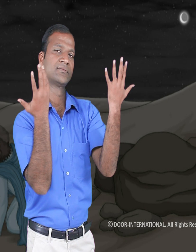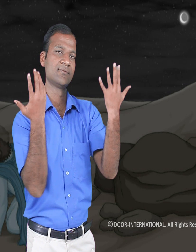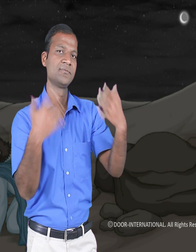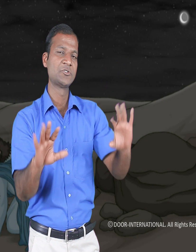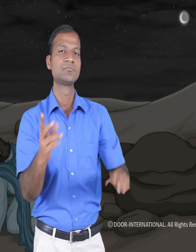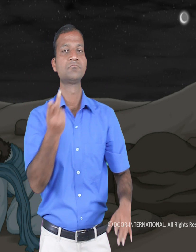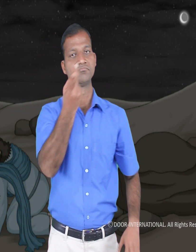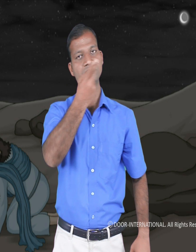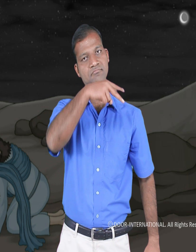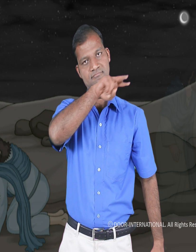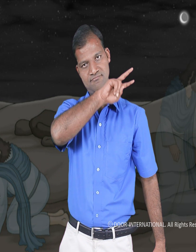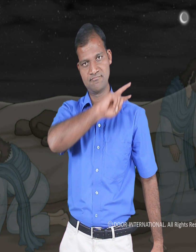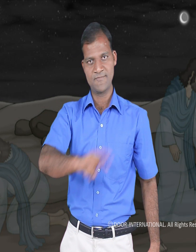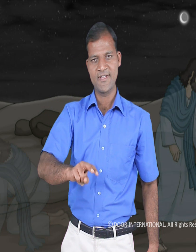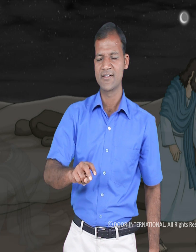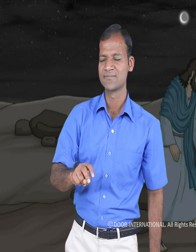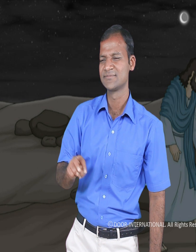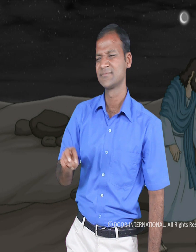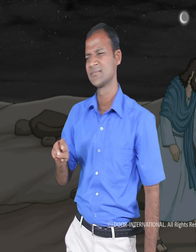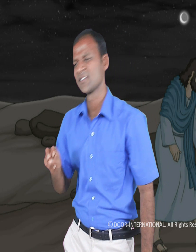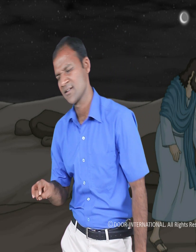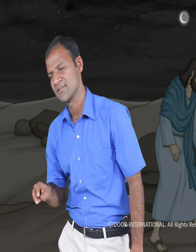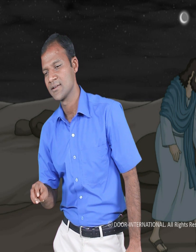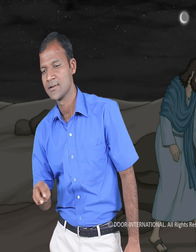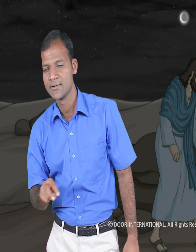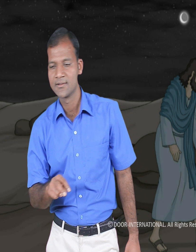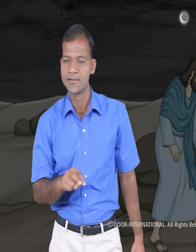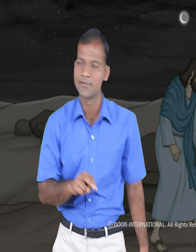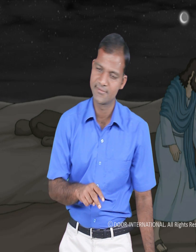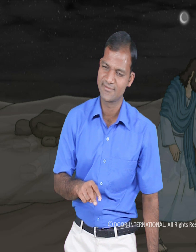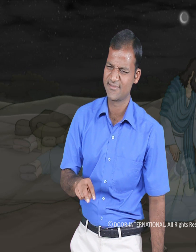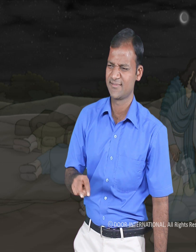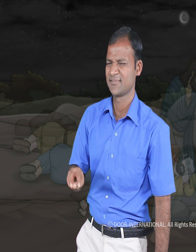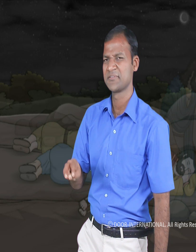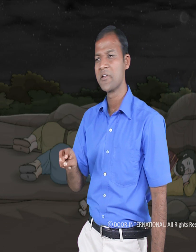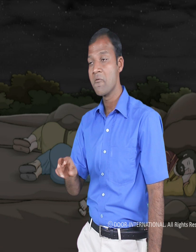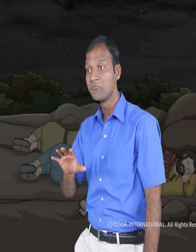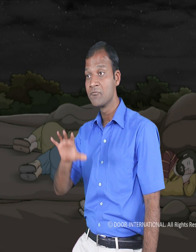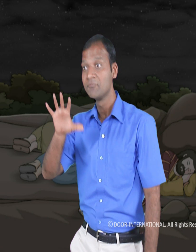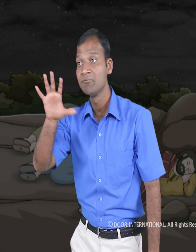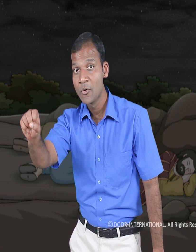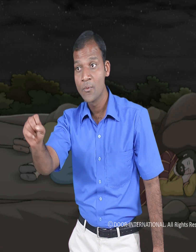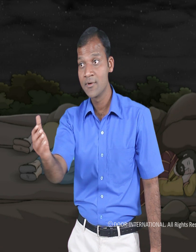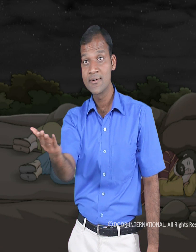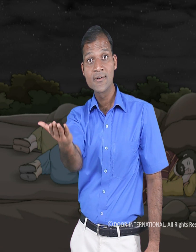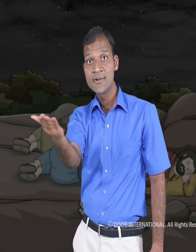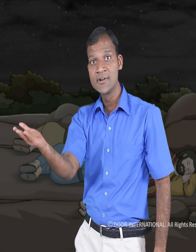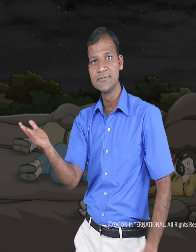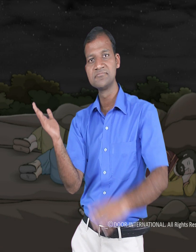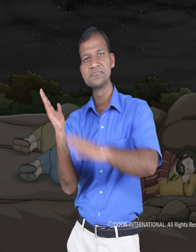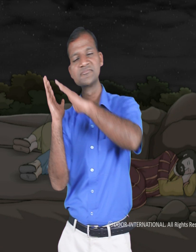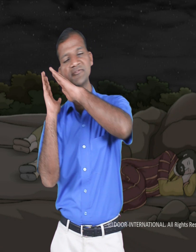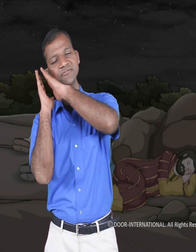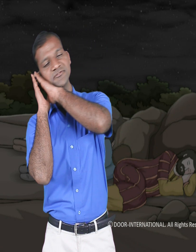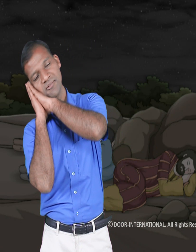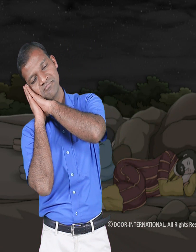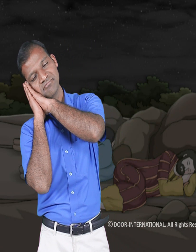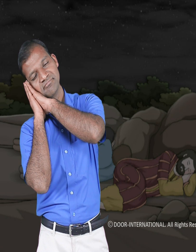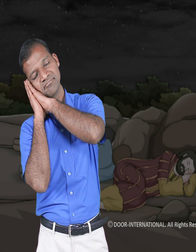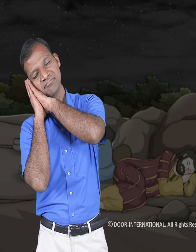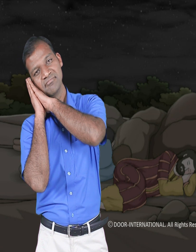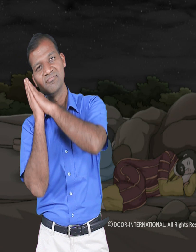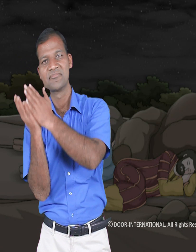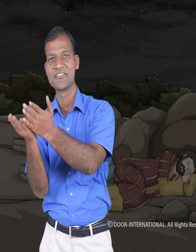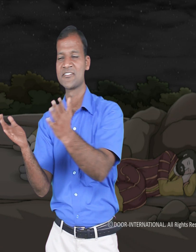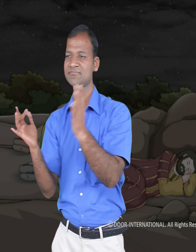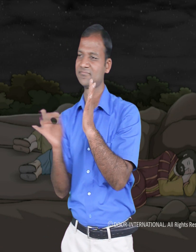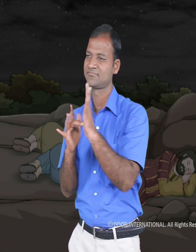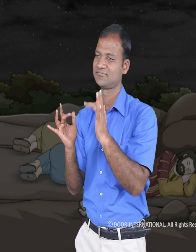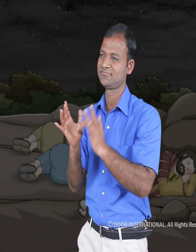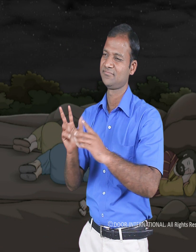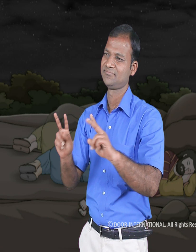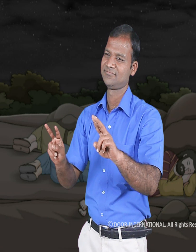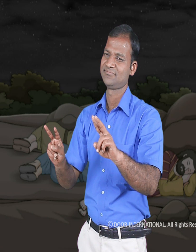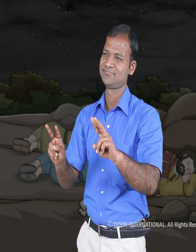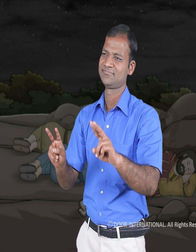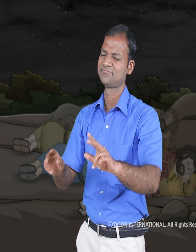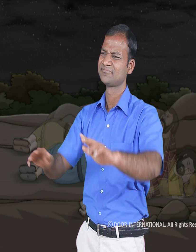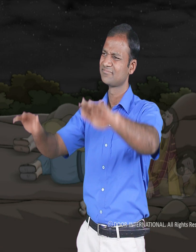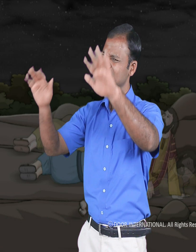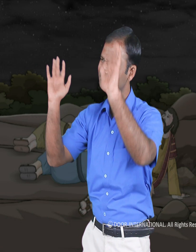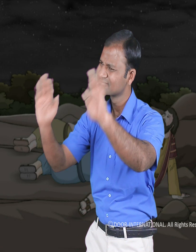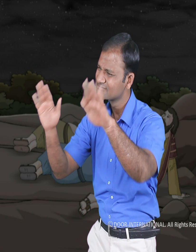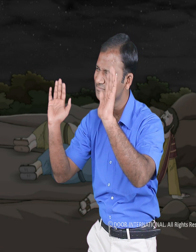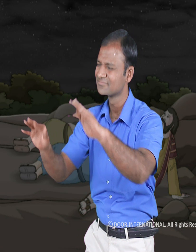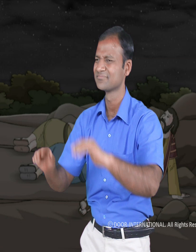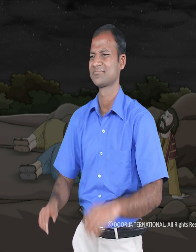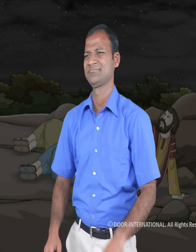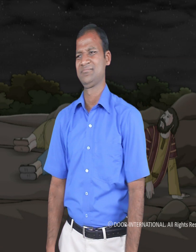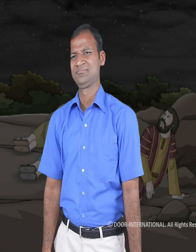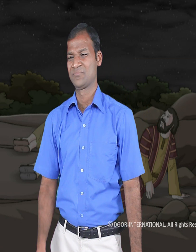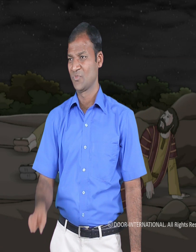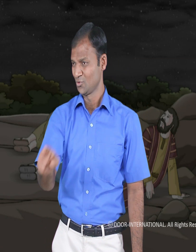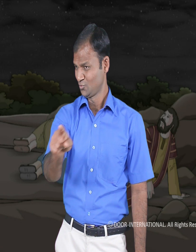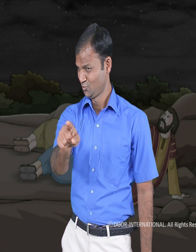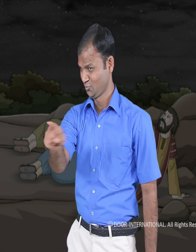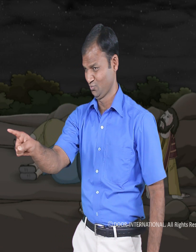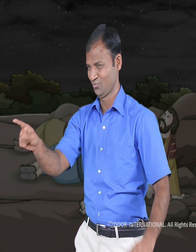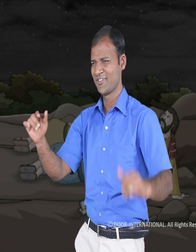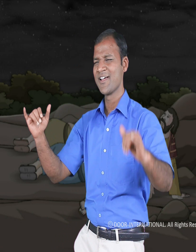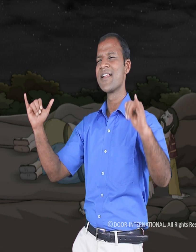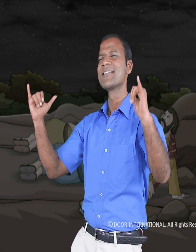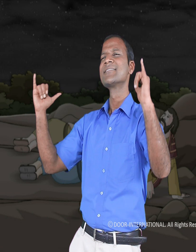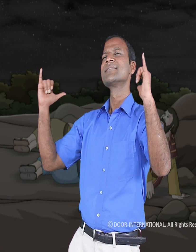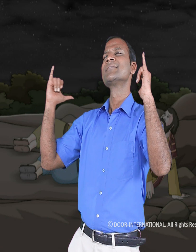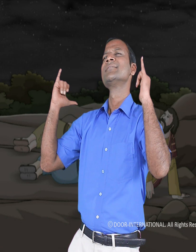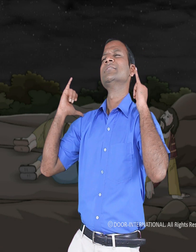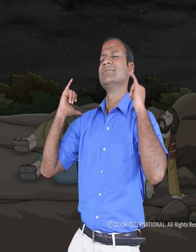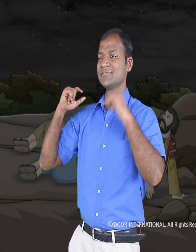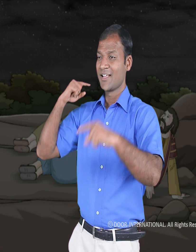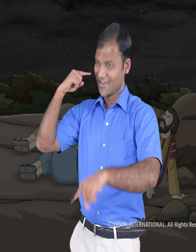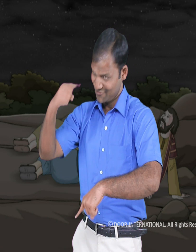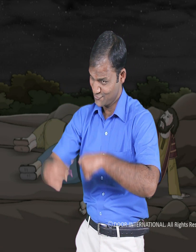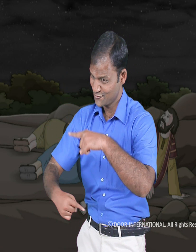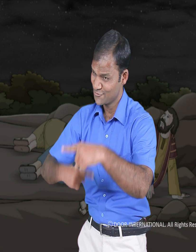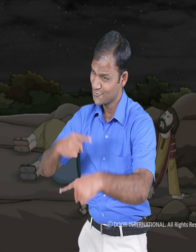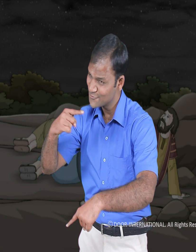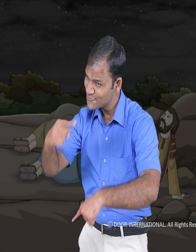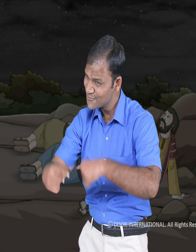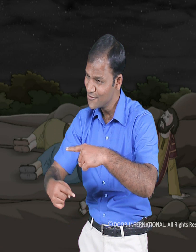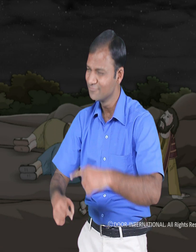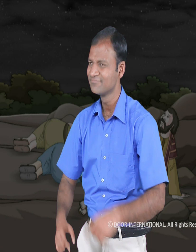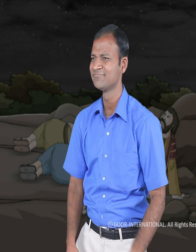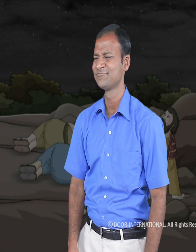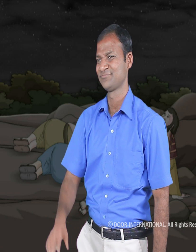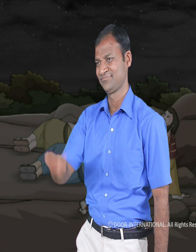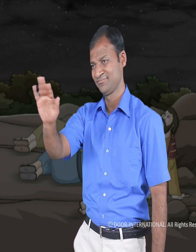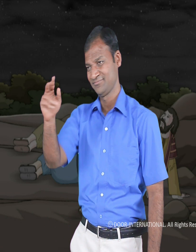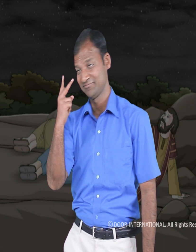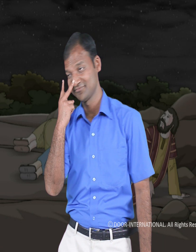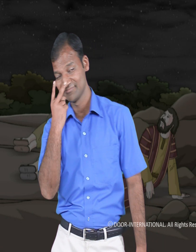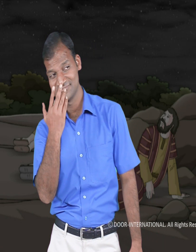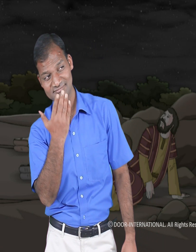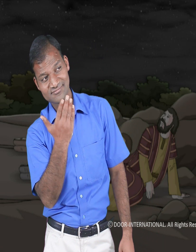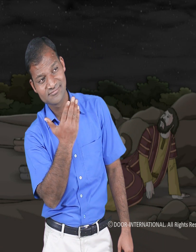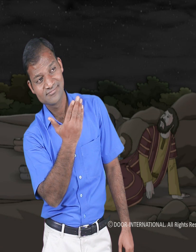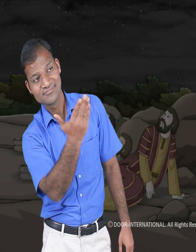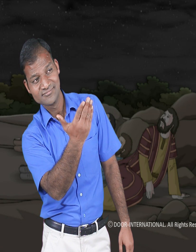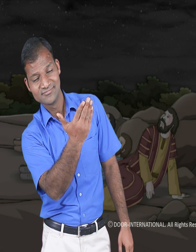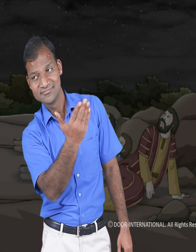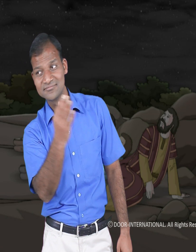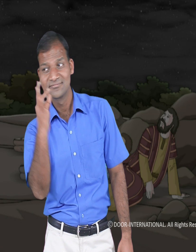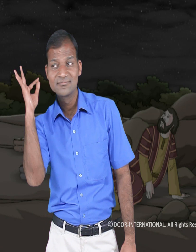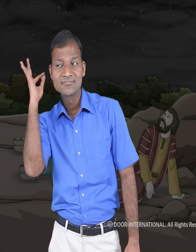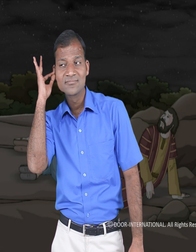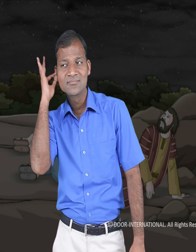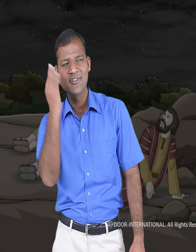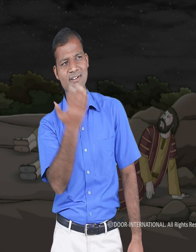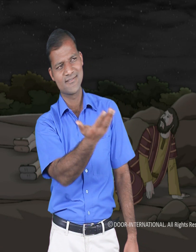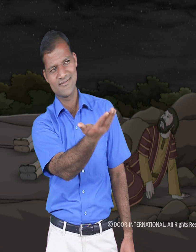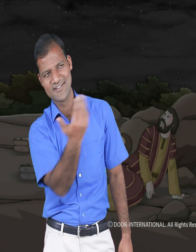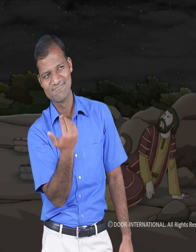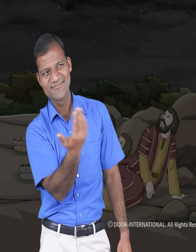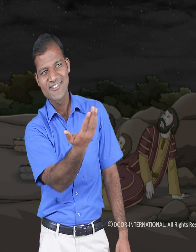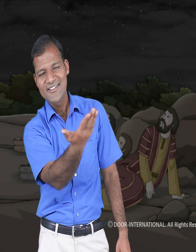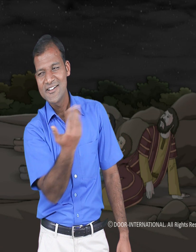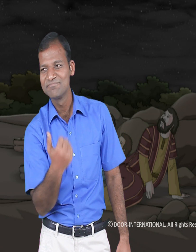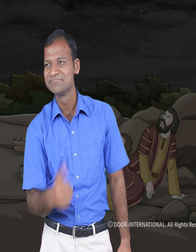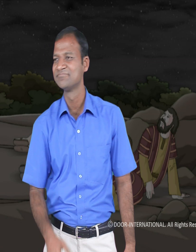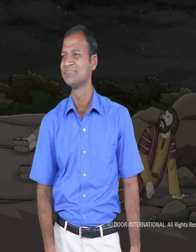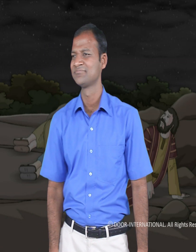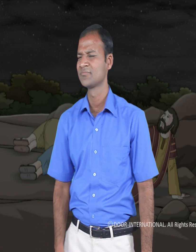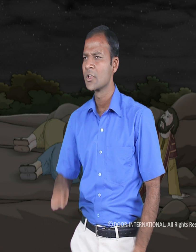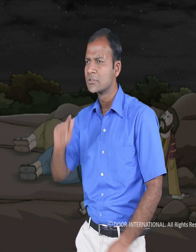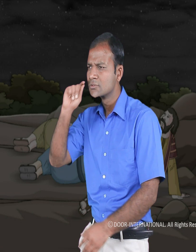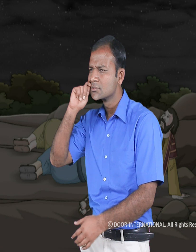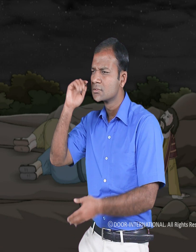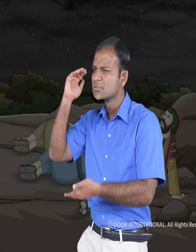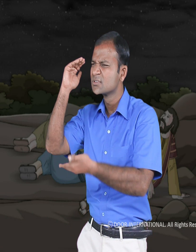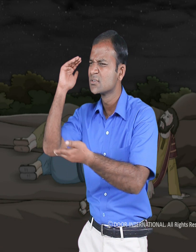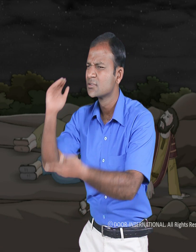Then He returned to the disciples and said, “Are you still sleeping and resting? Look, the hour is near, and the Son of Man is betrayed into the hands of sinners. Rise, let us go!